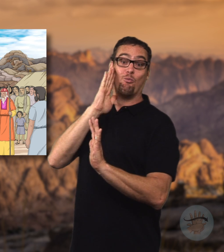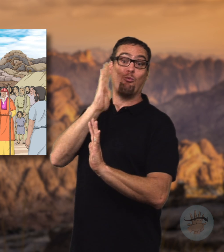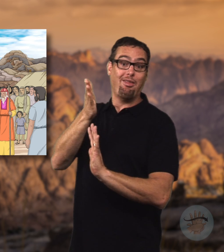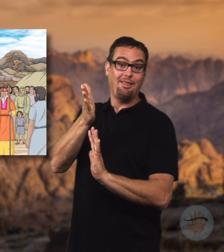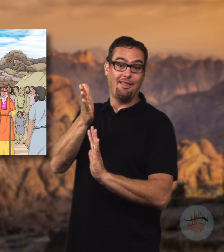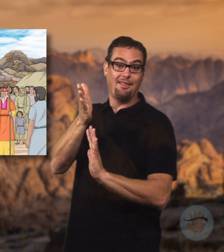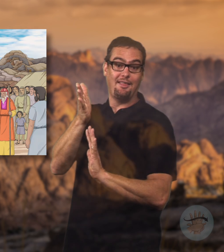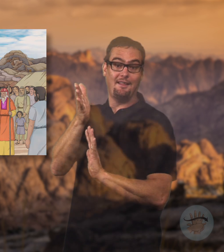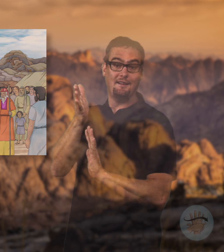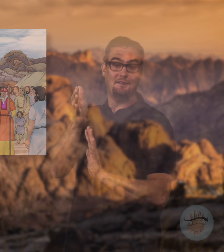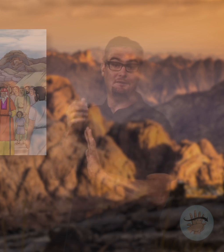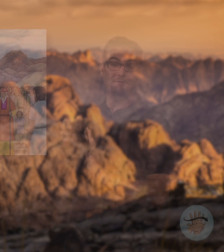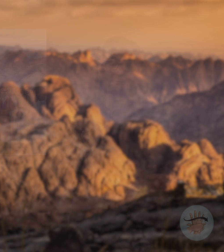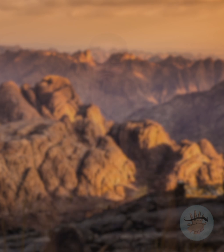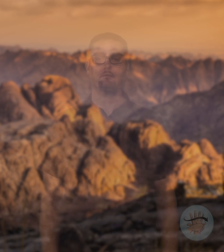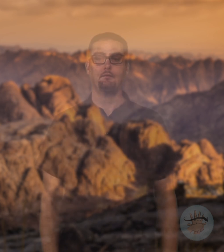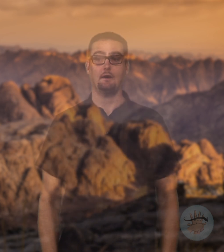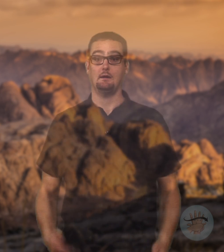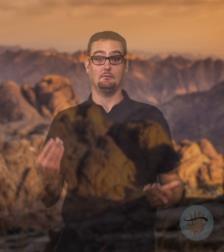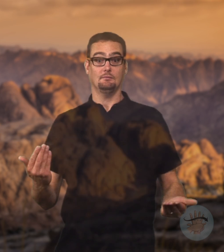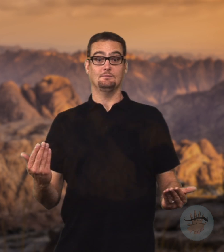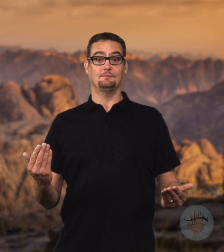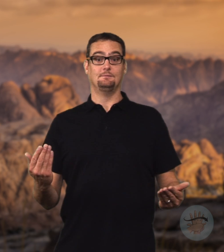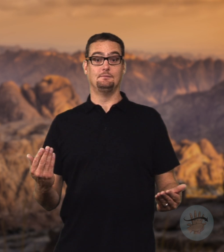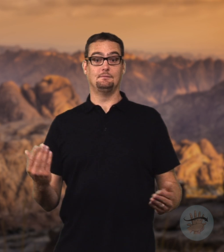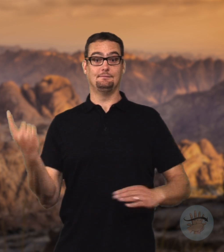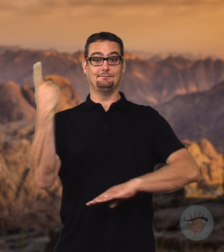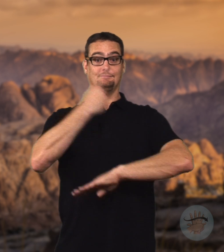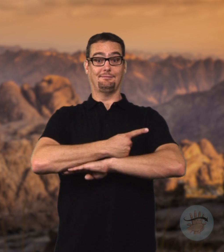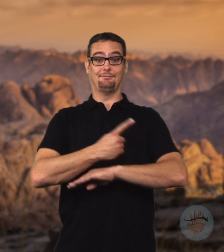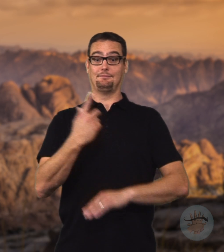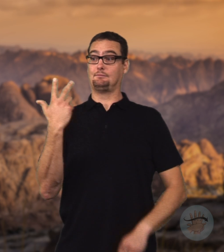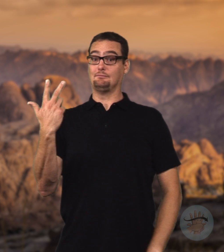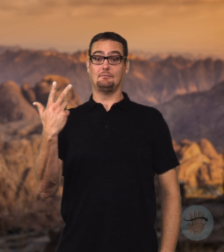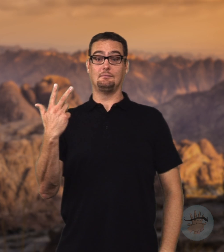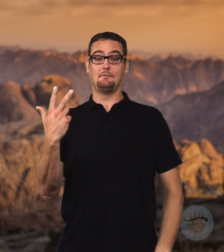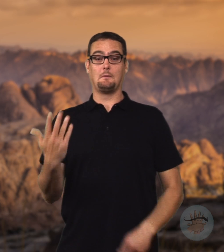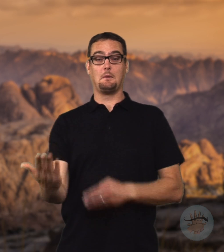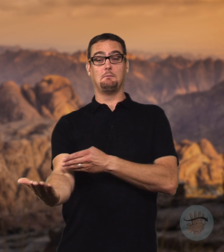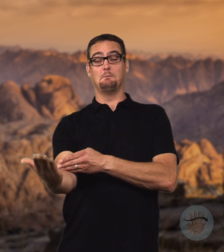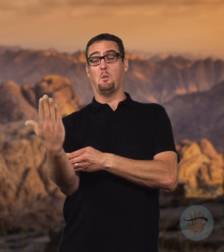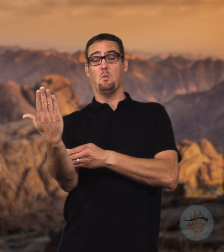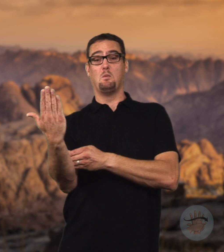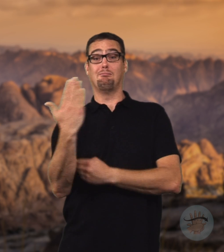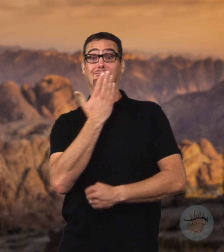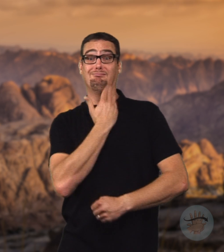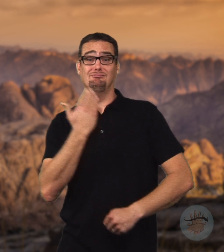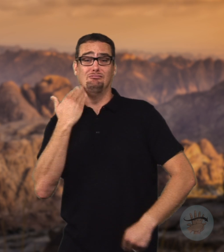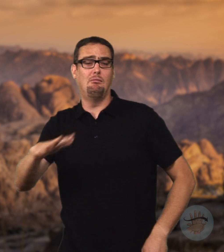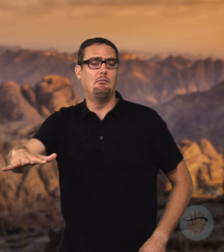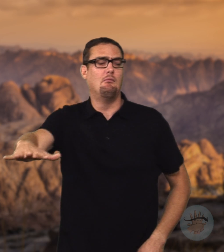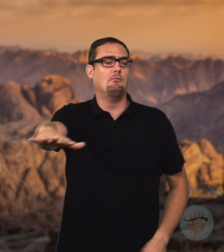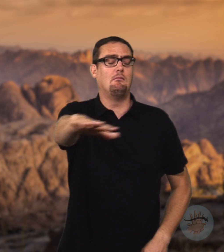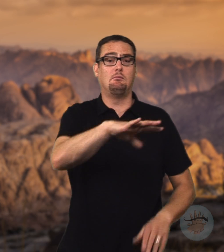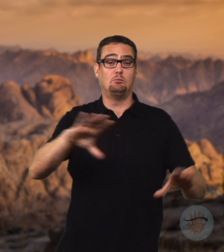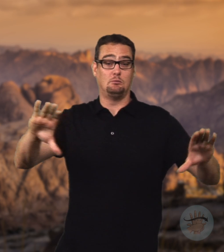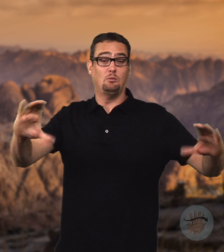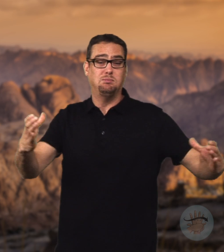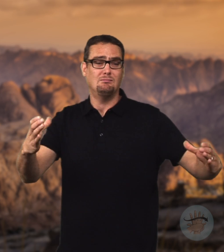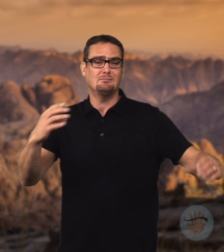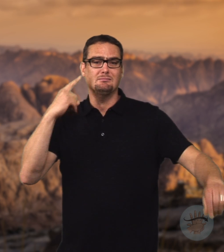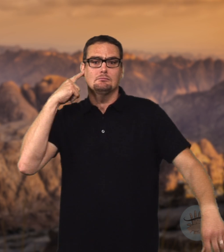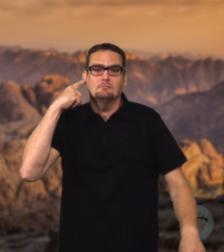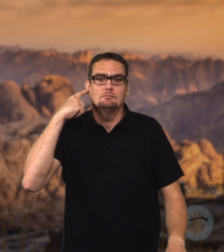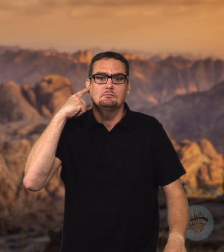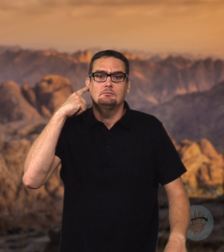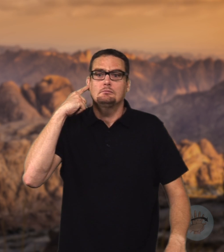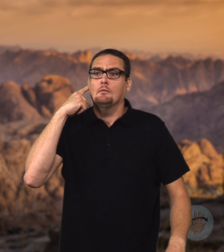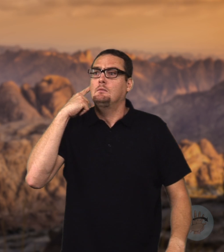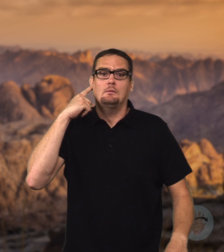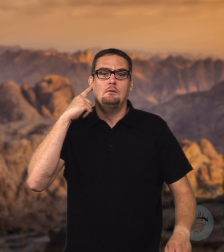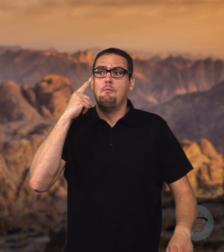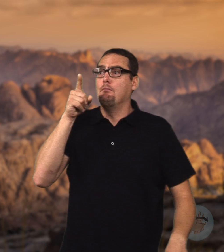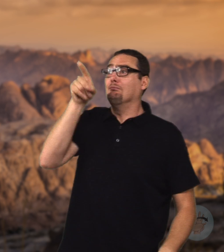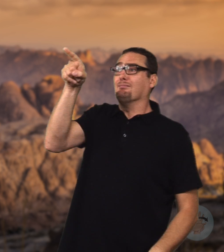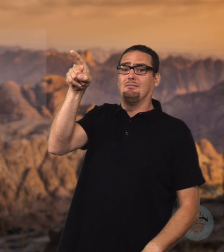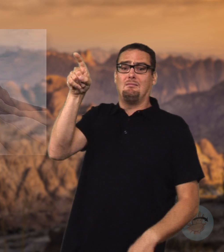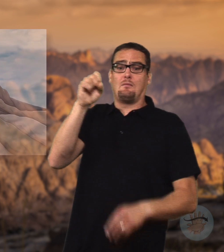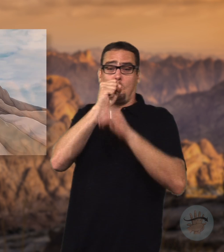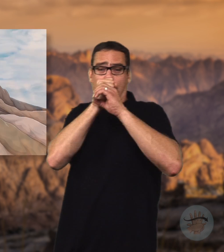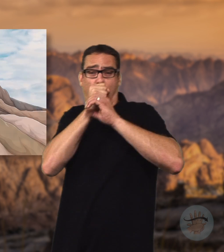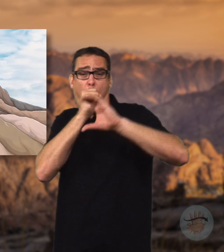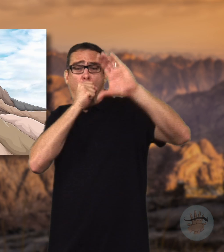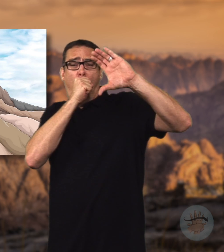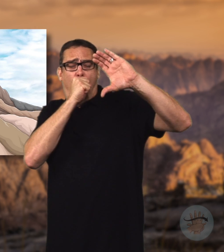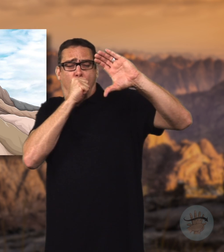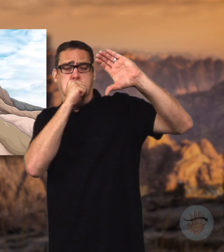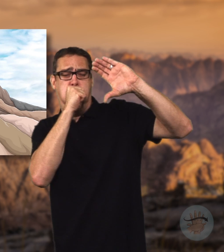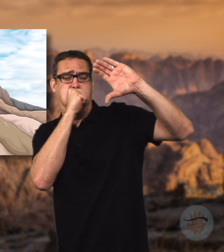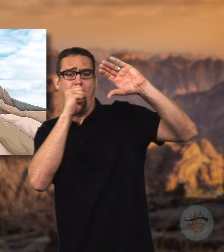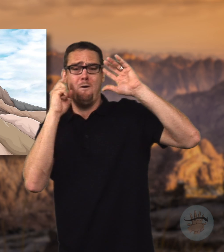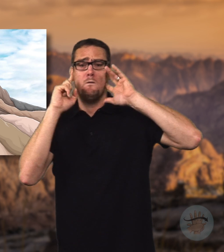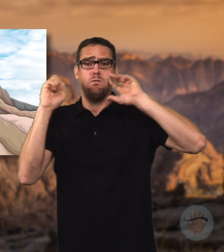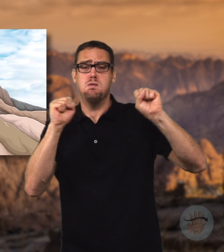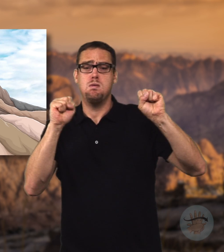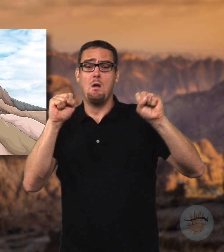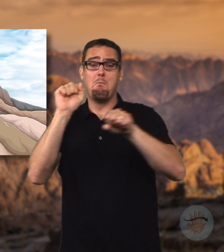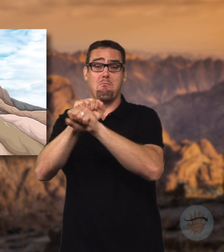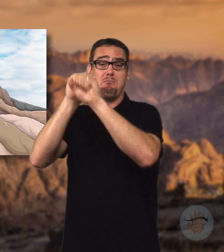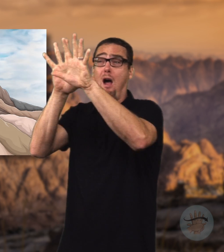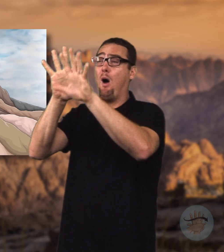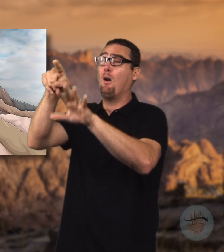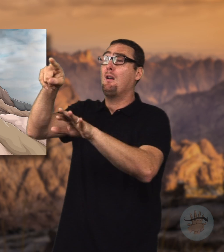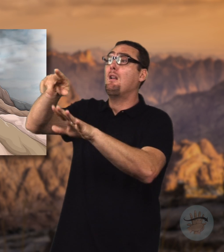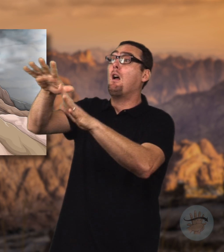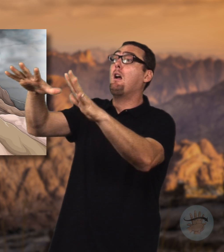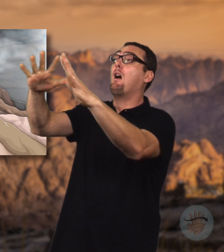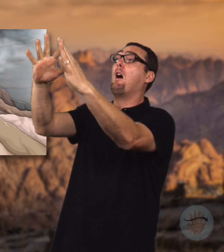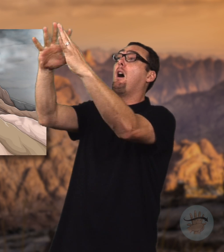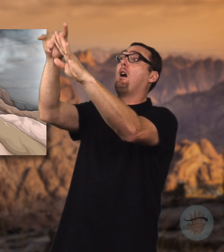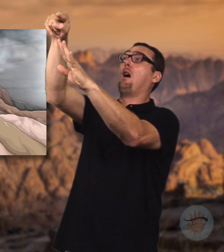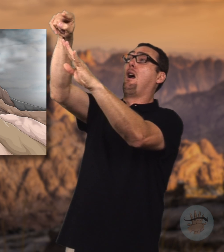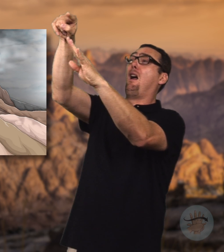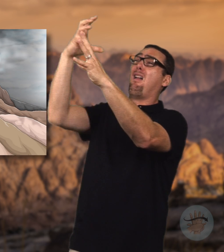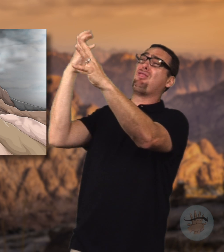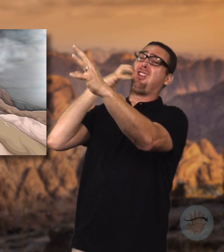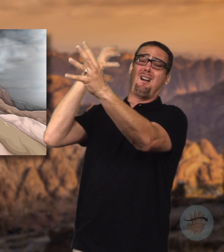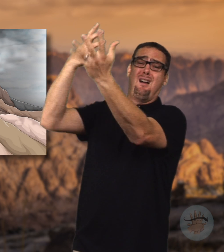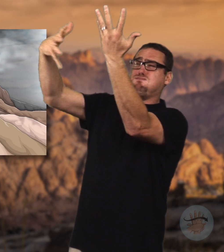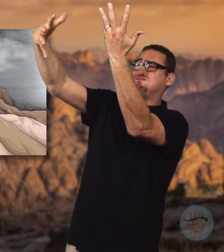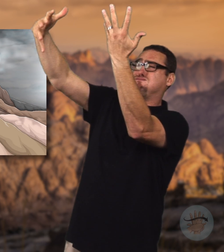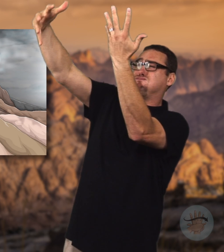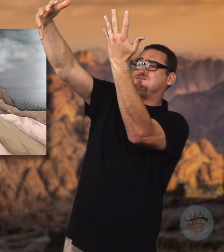On the third day, when morning came, there was thunder and lightning.